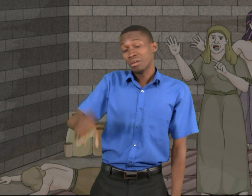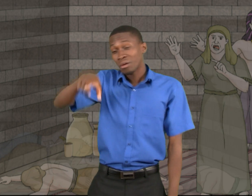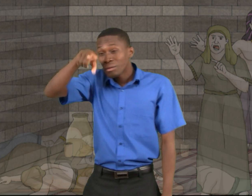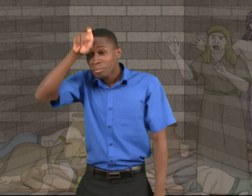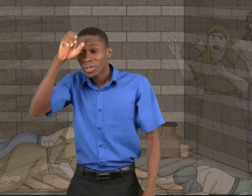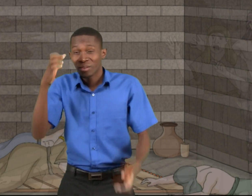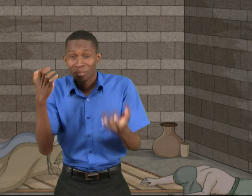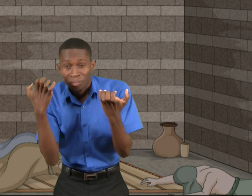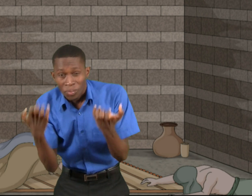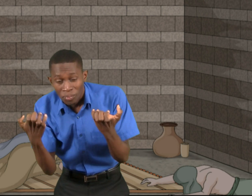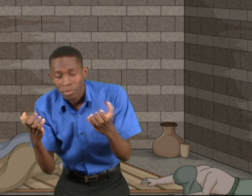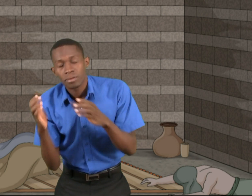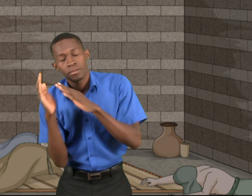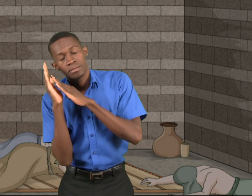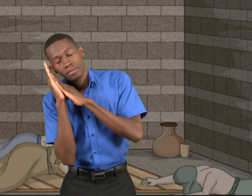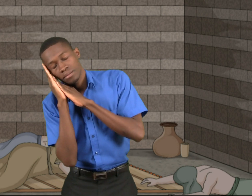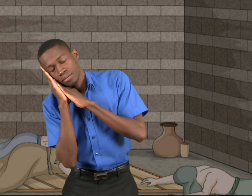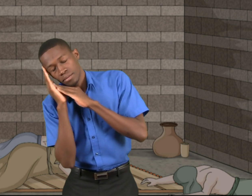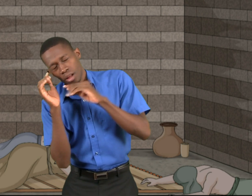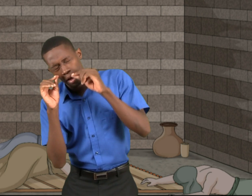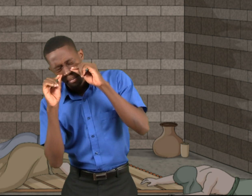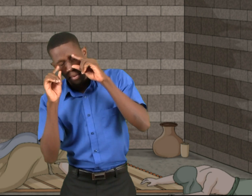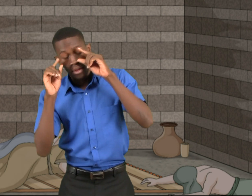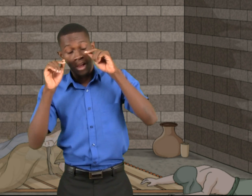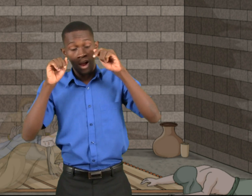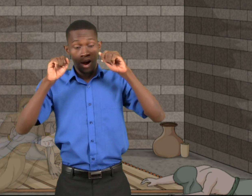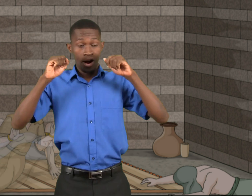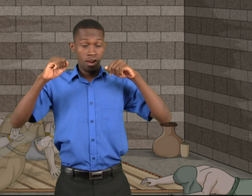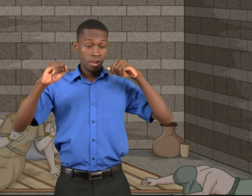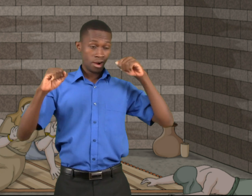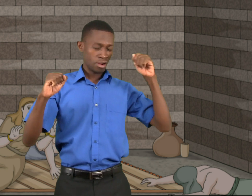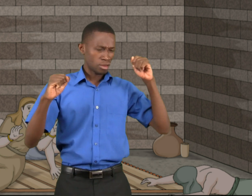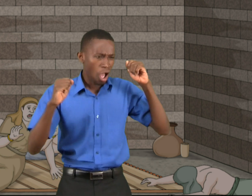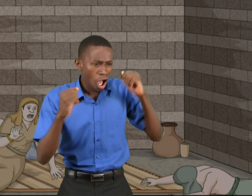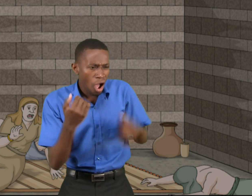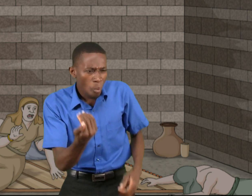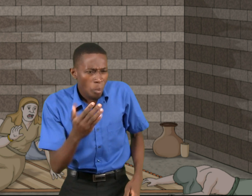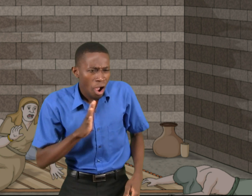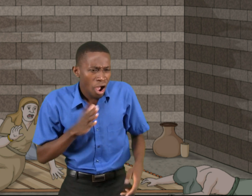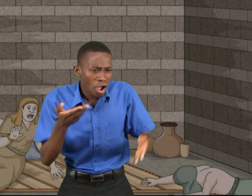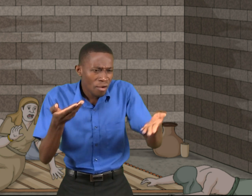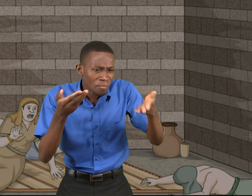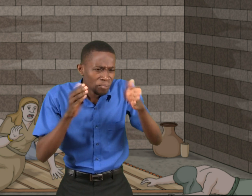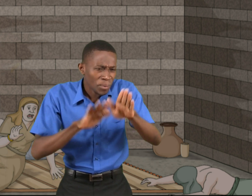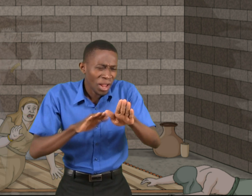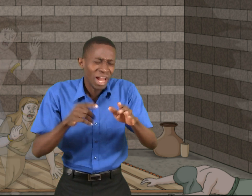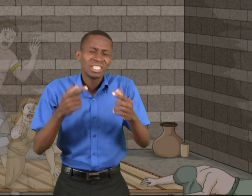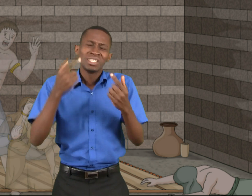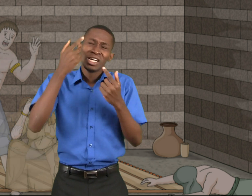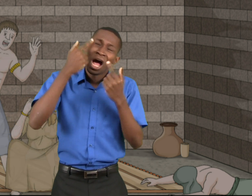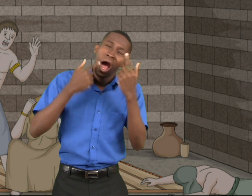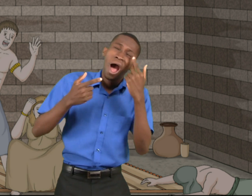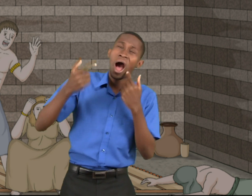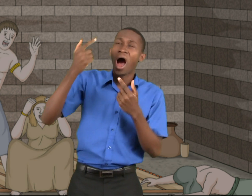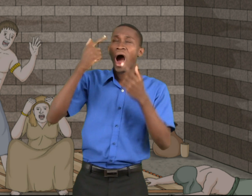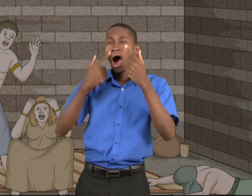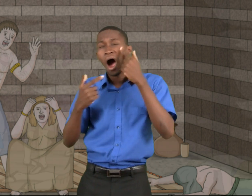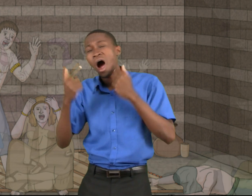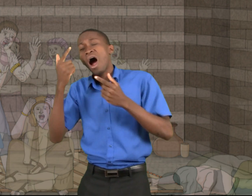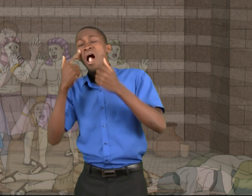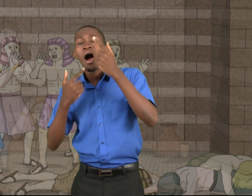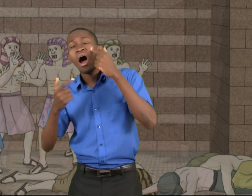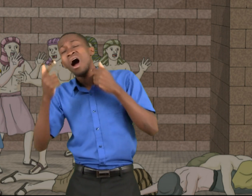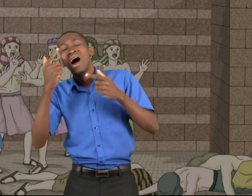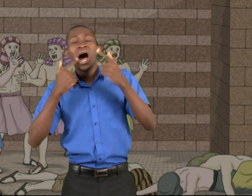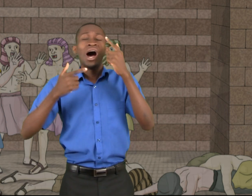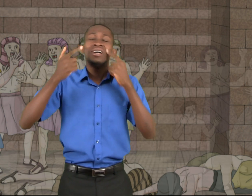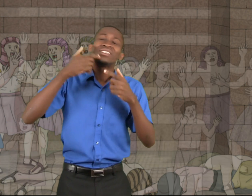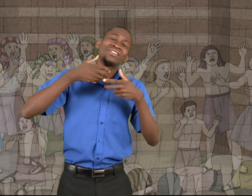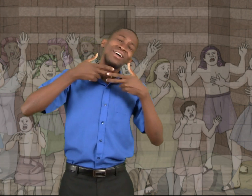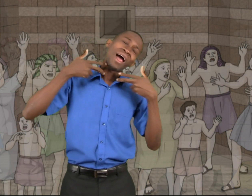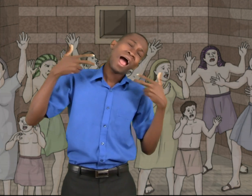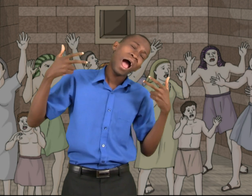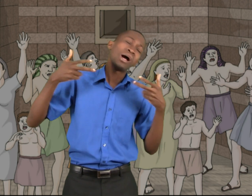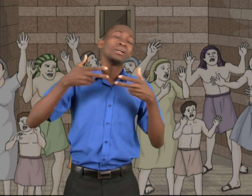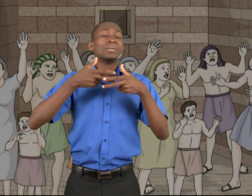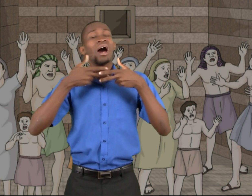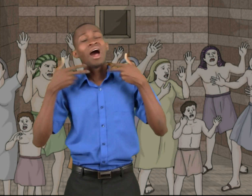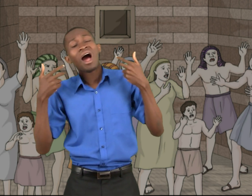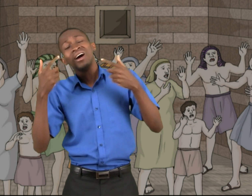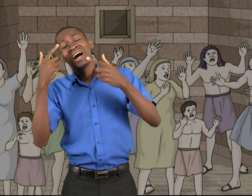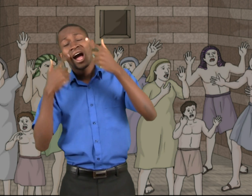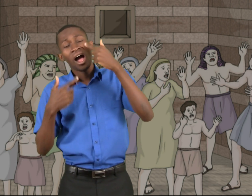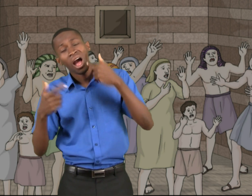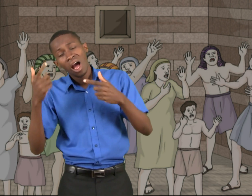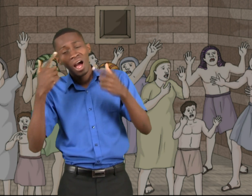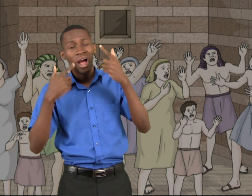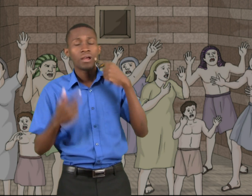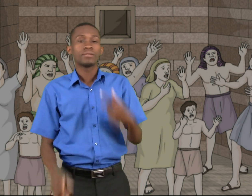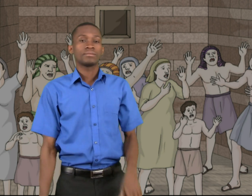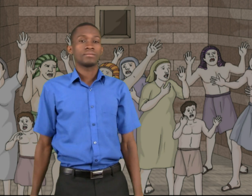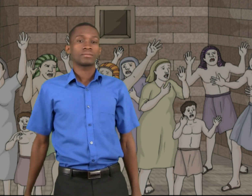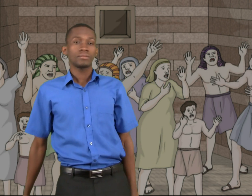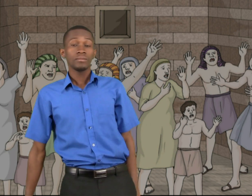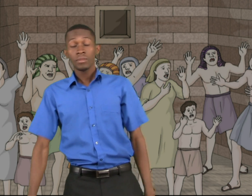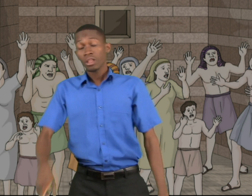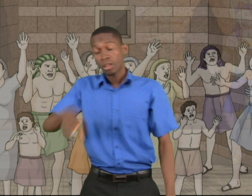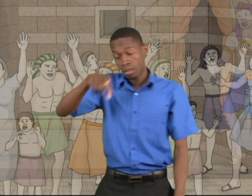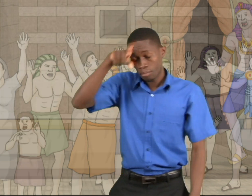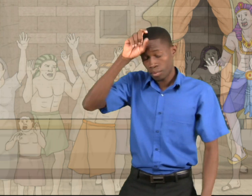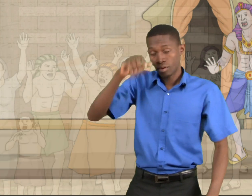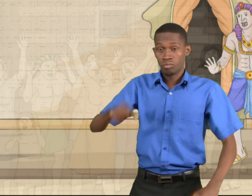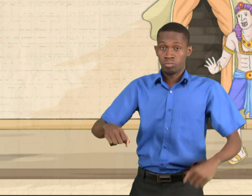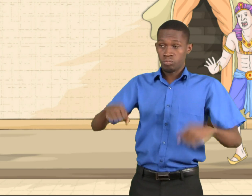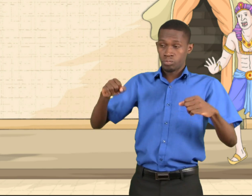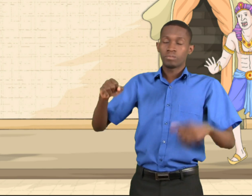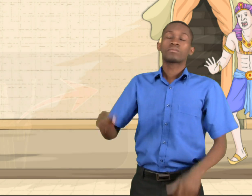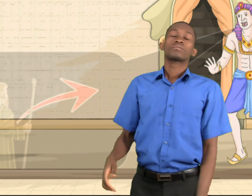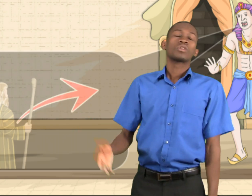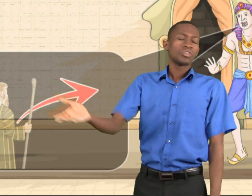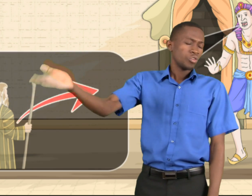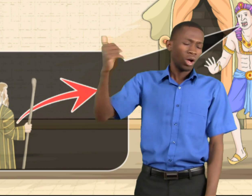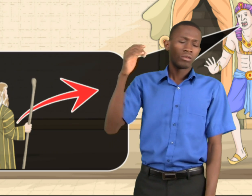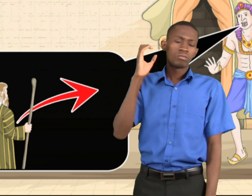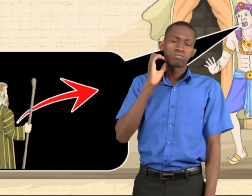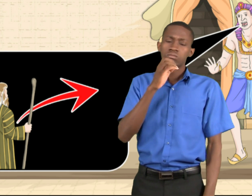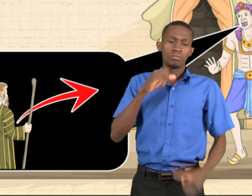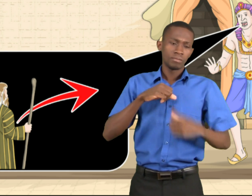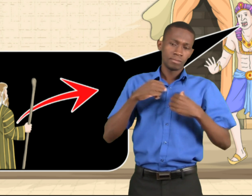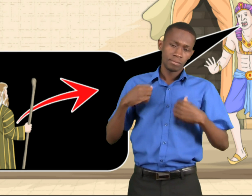for there was no house without someone dead.